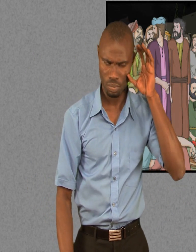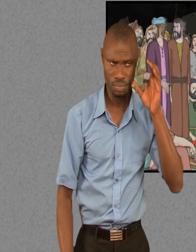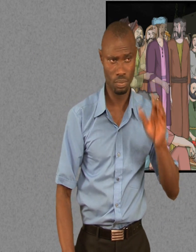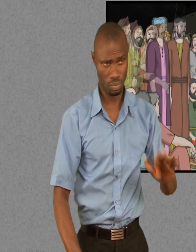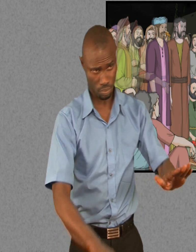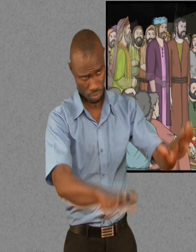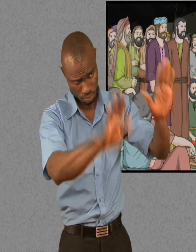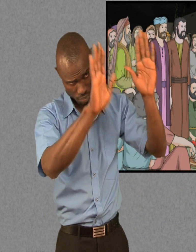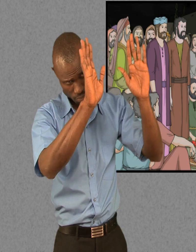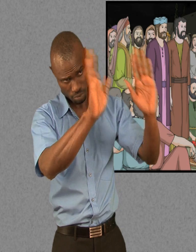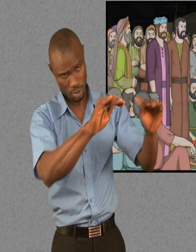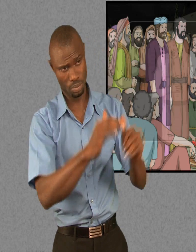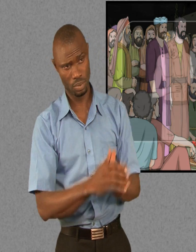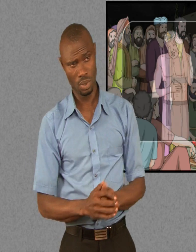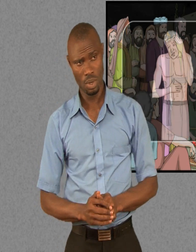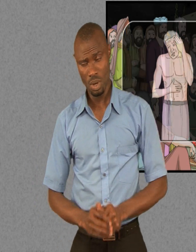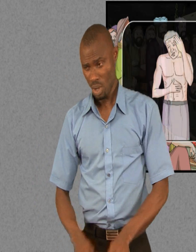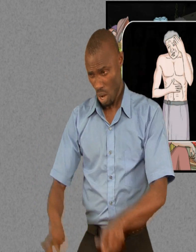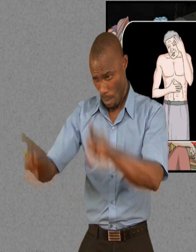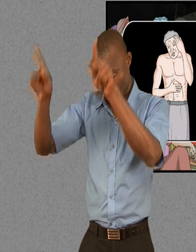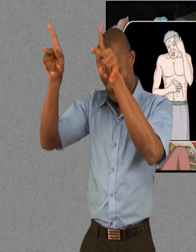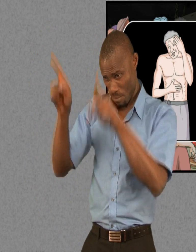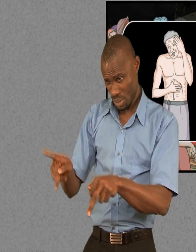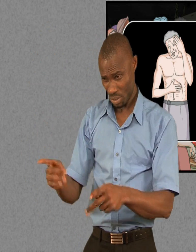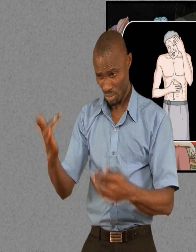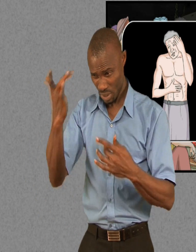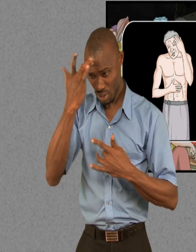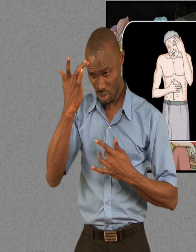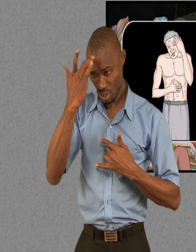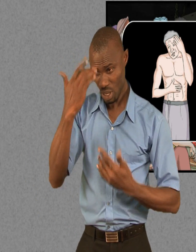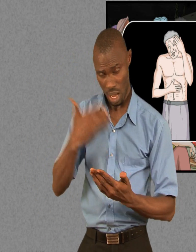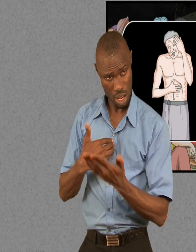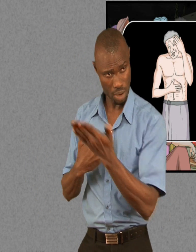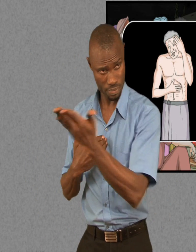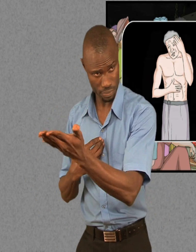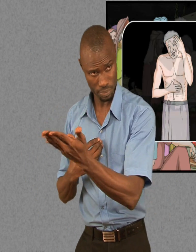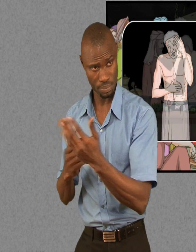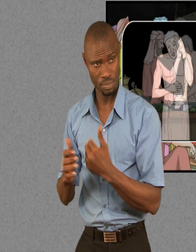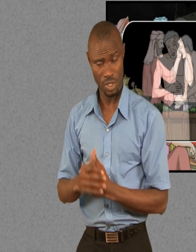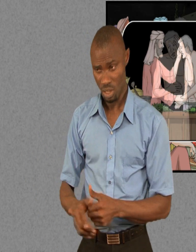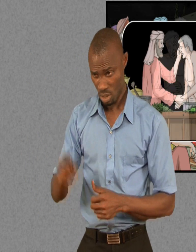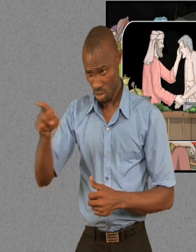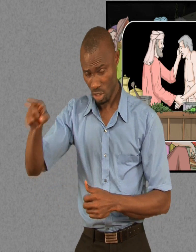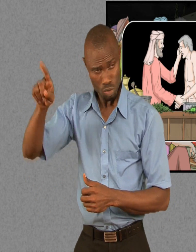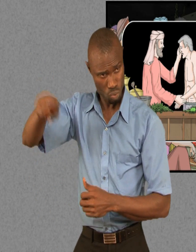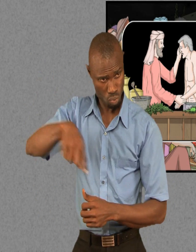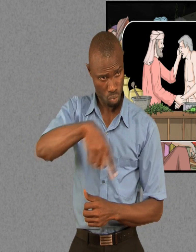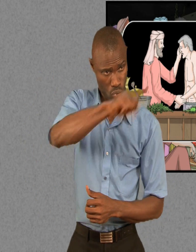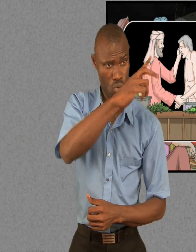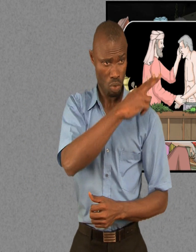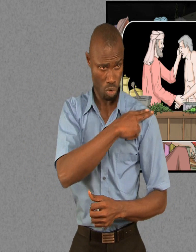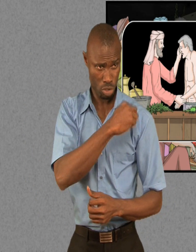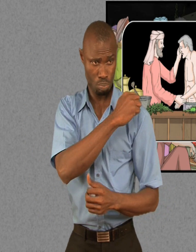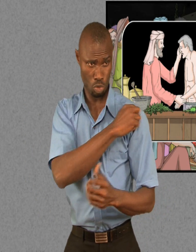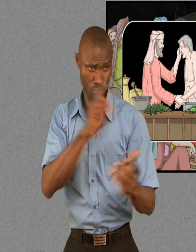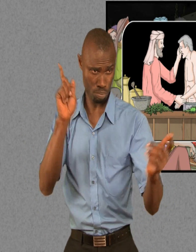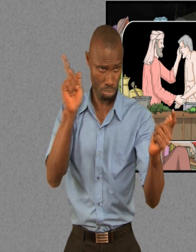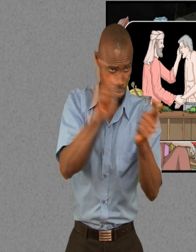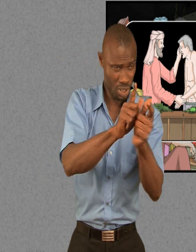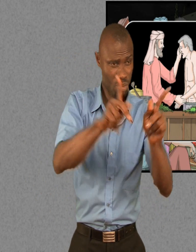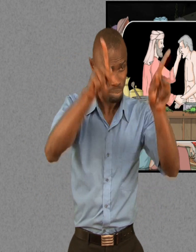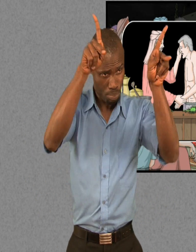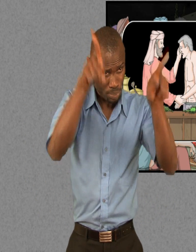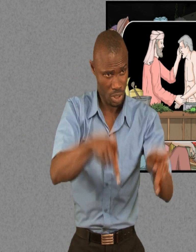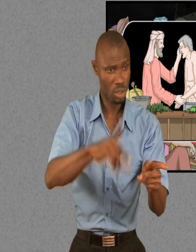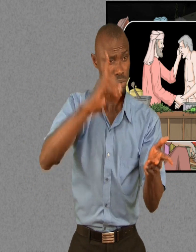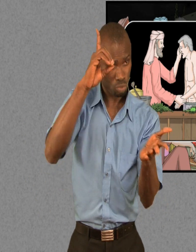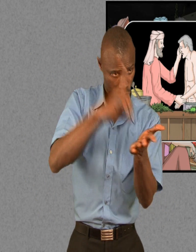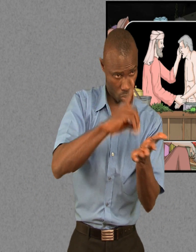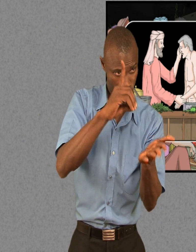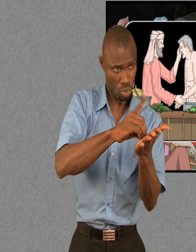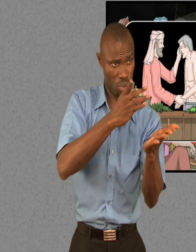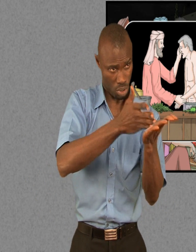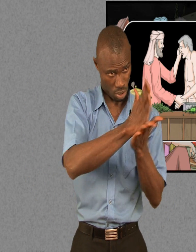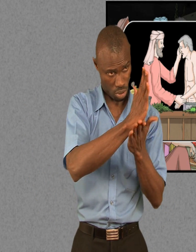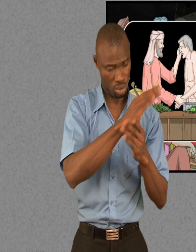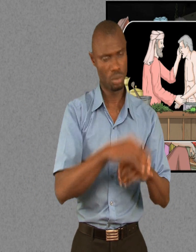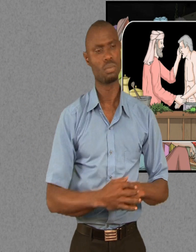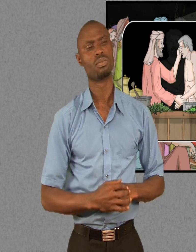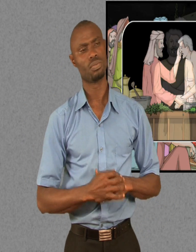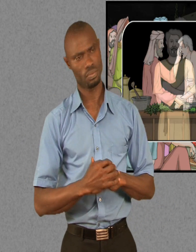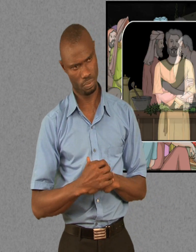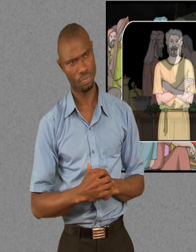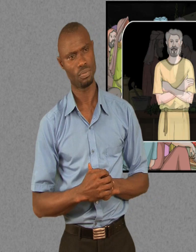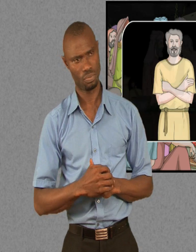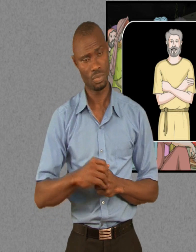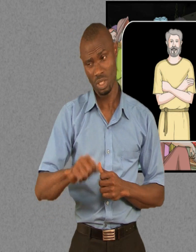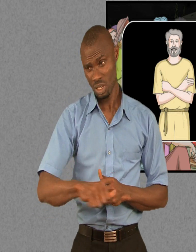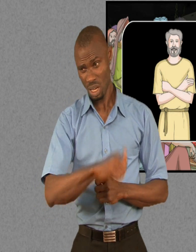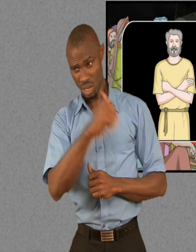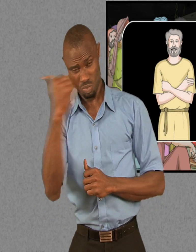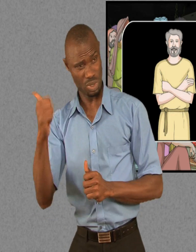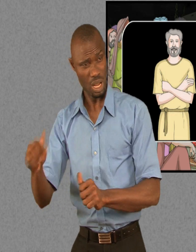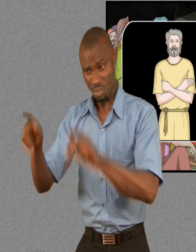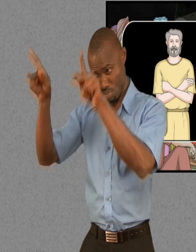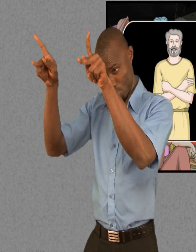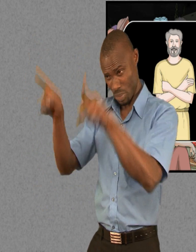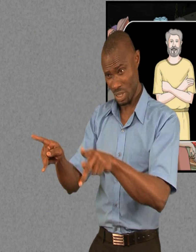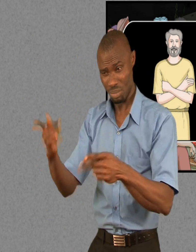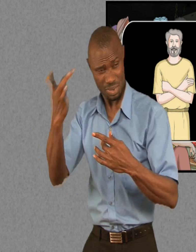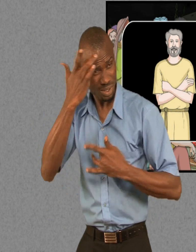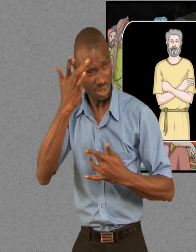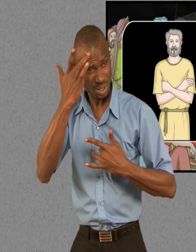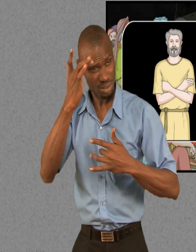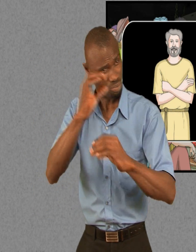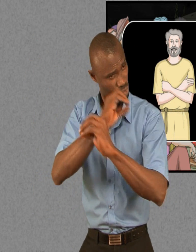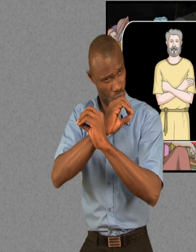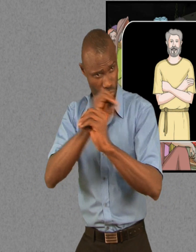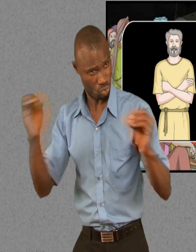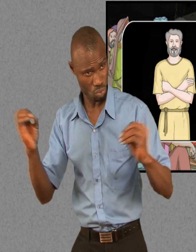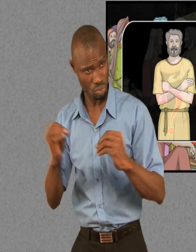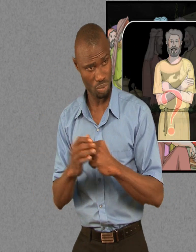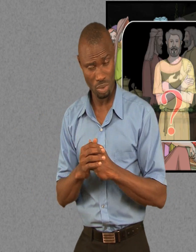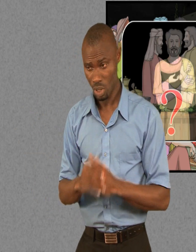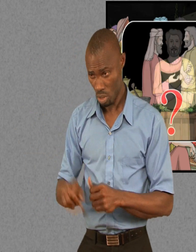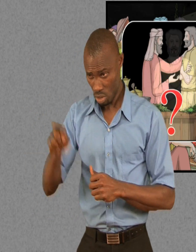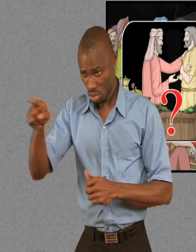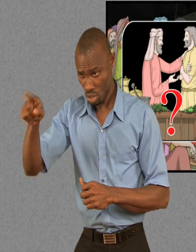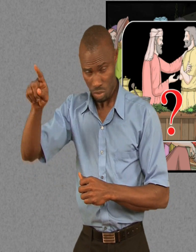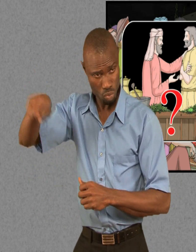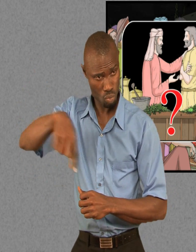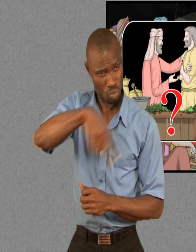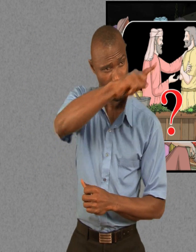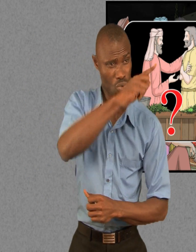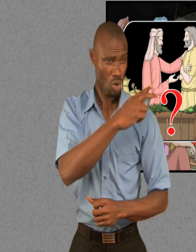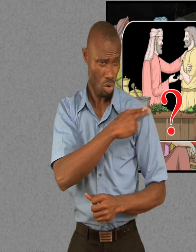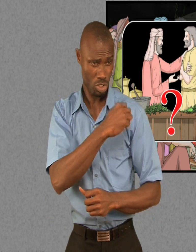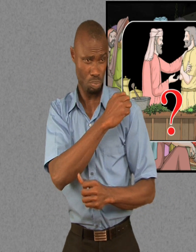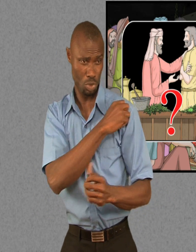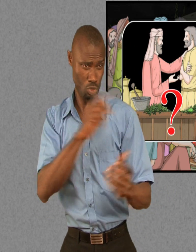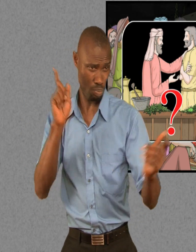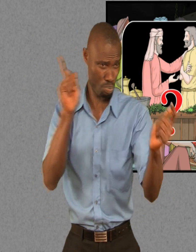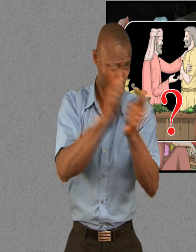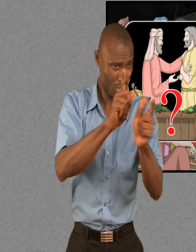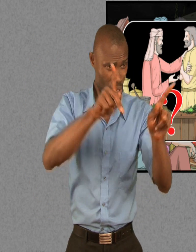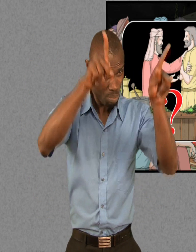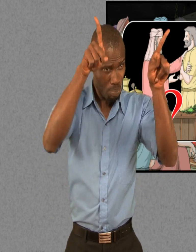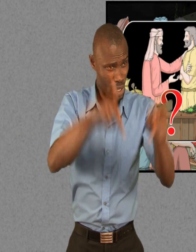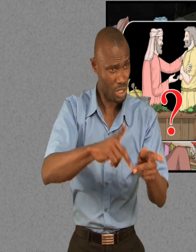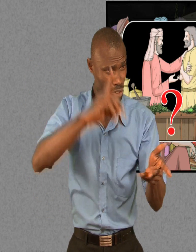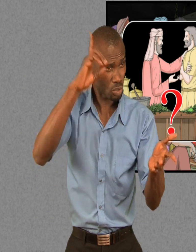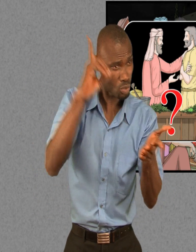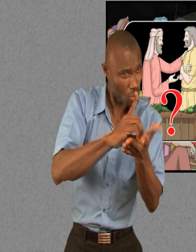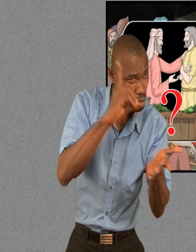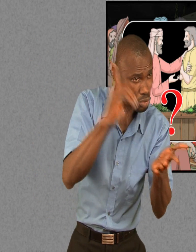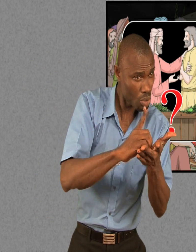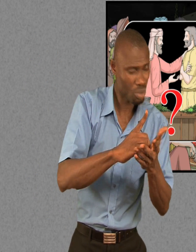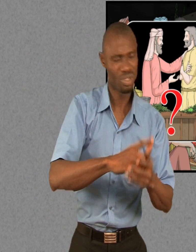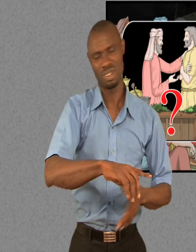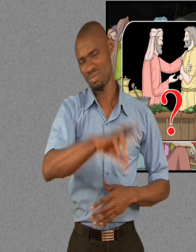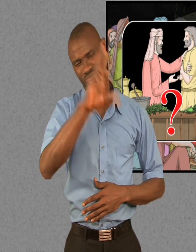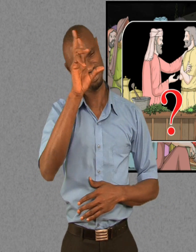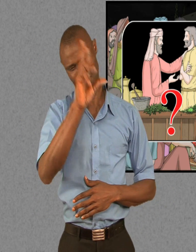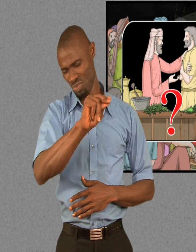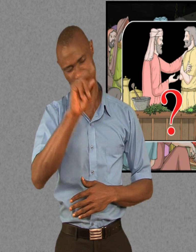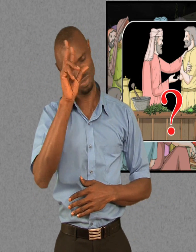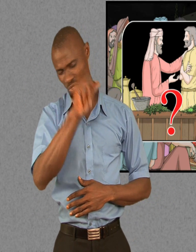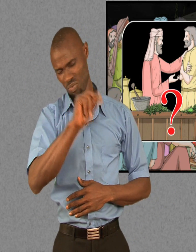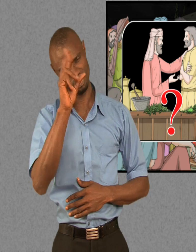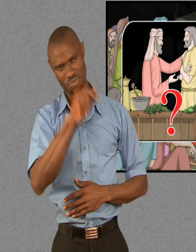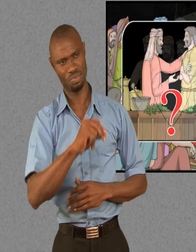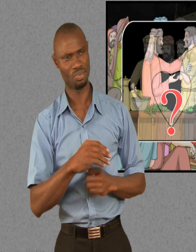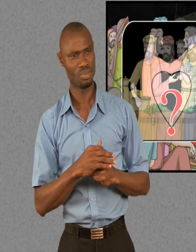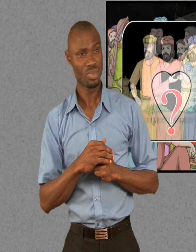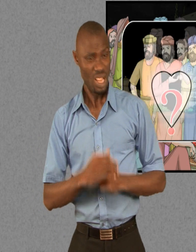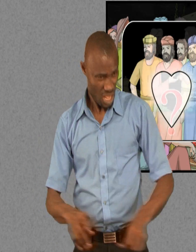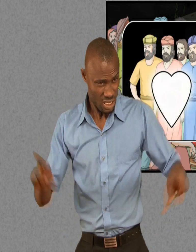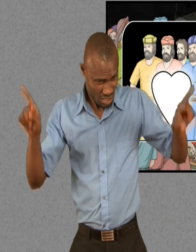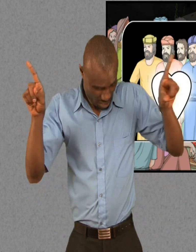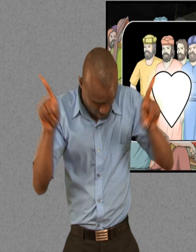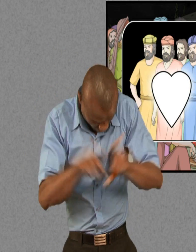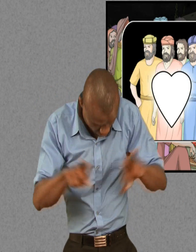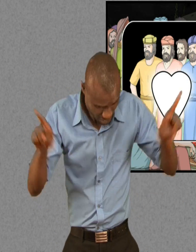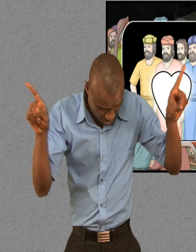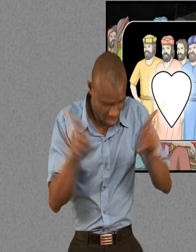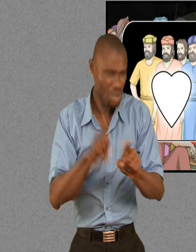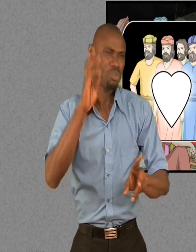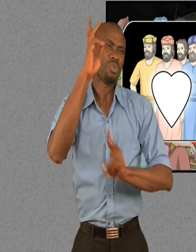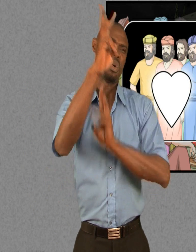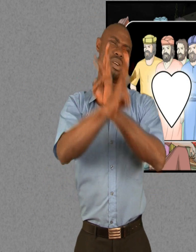On hearing this, Jesus told them, “It is not the healthy who need a doctor, but the sick.